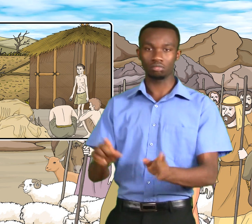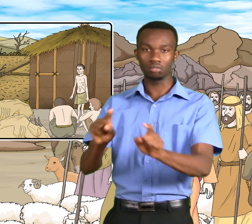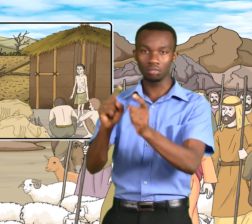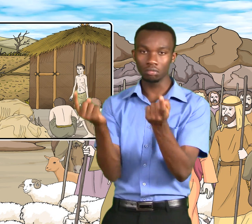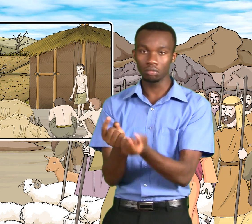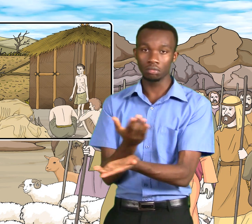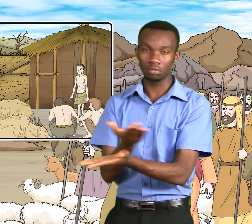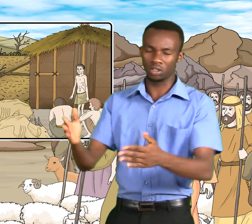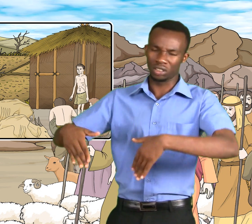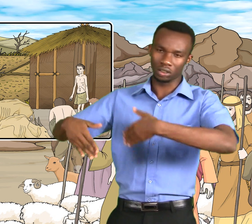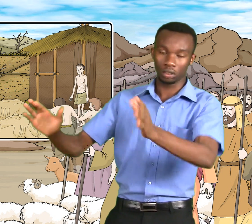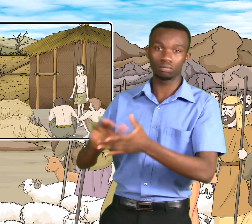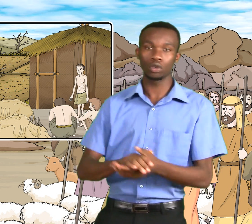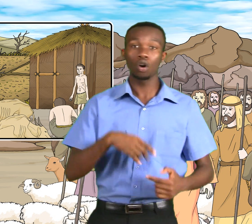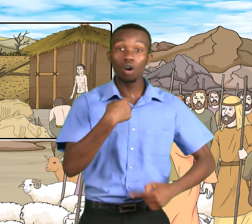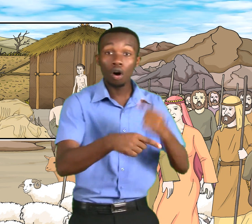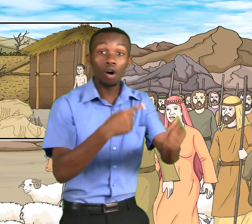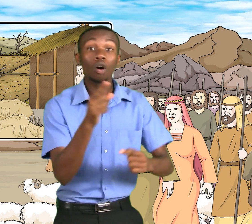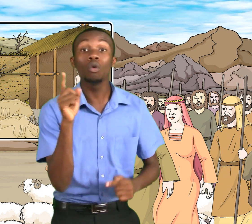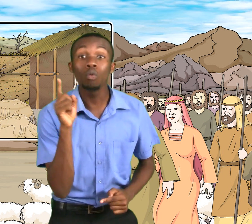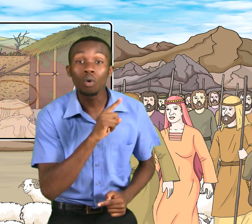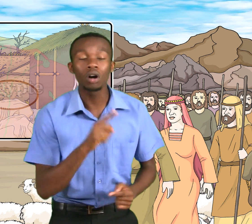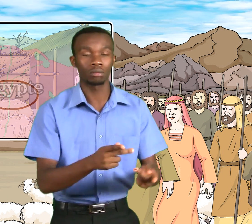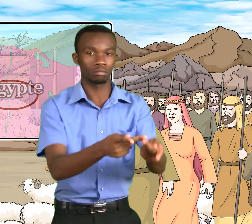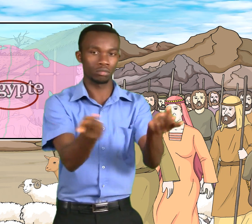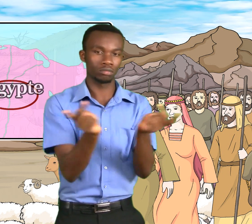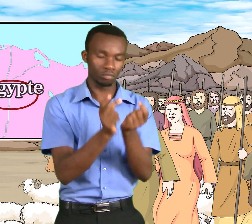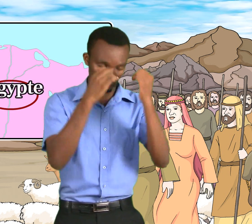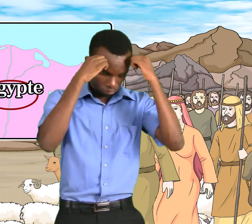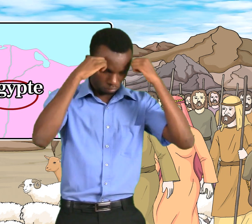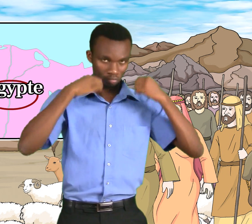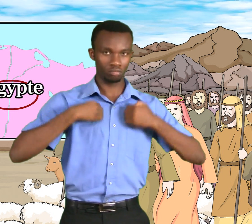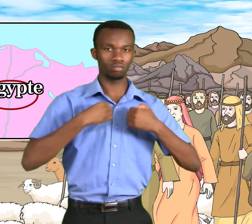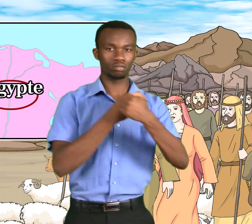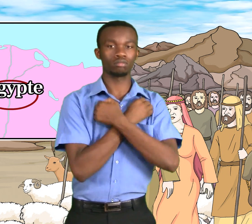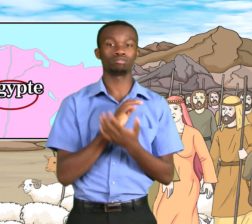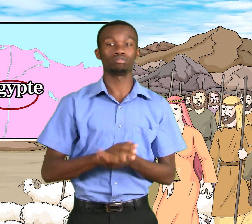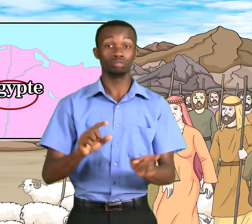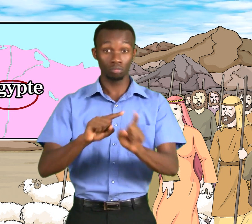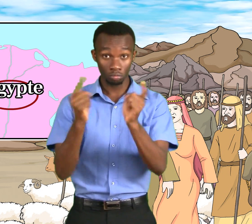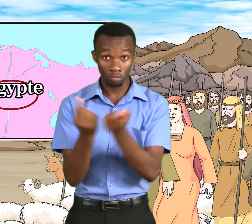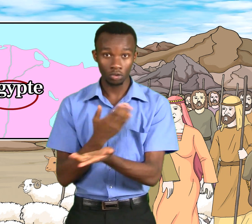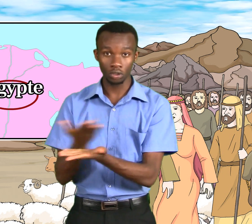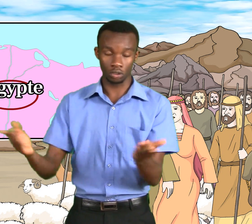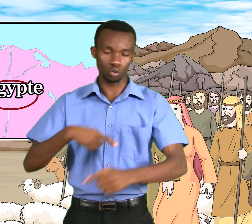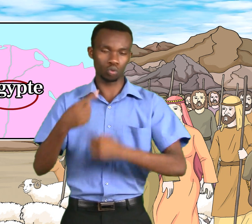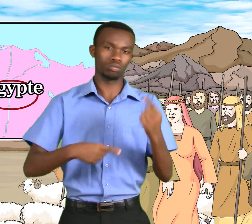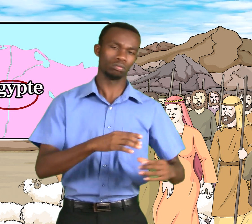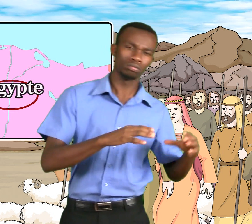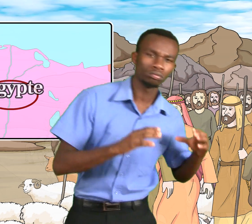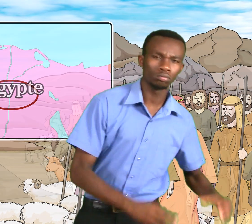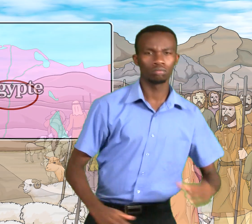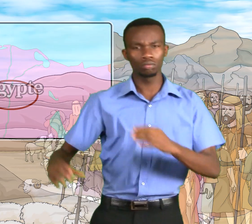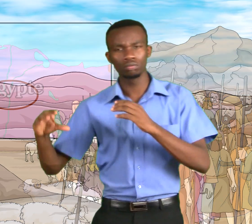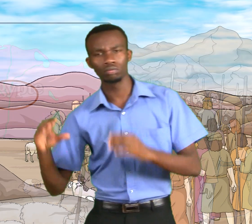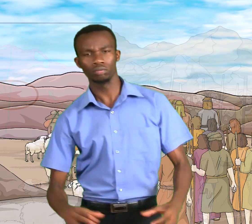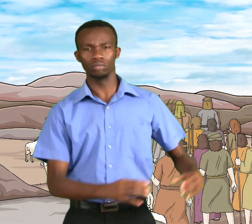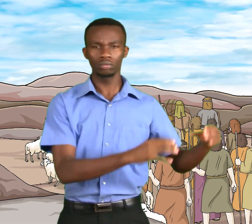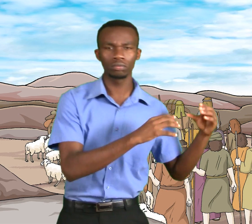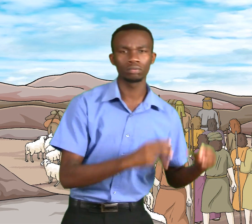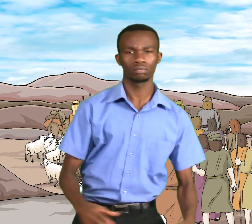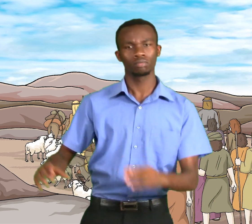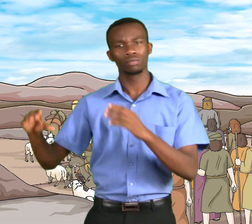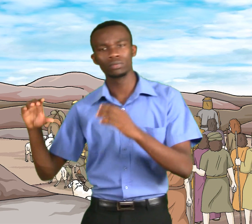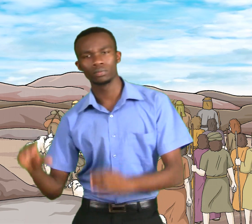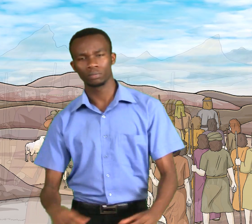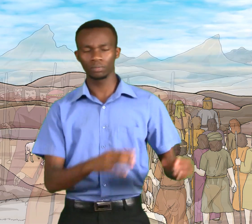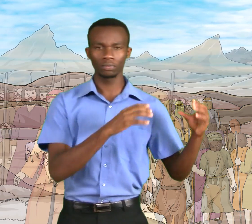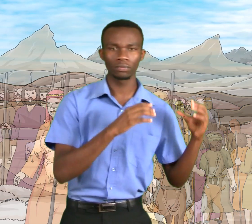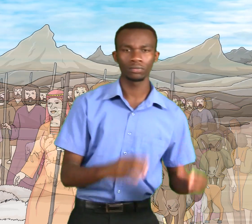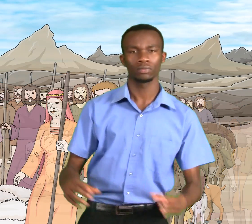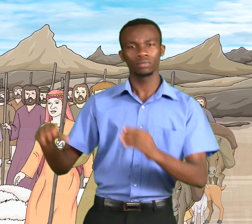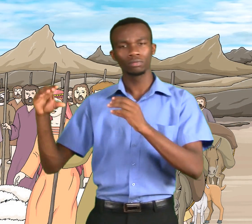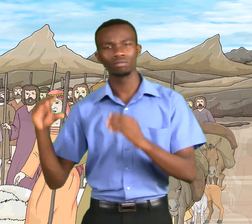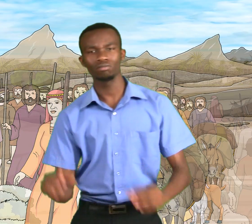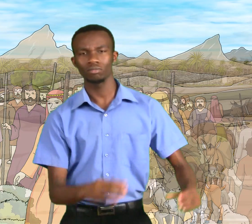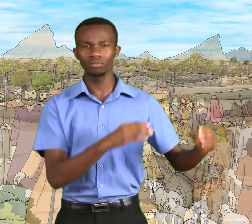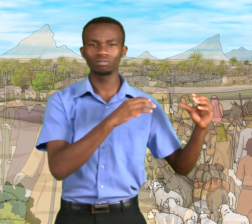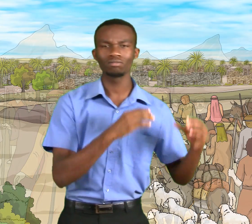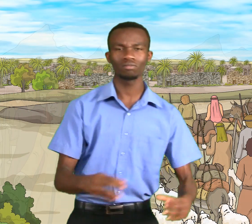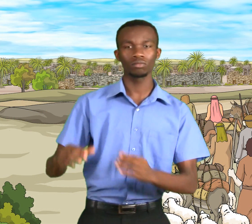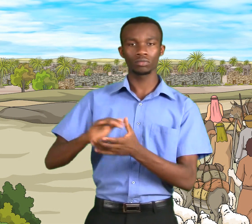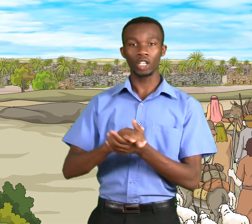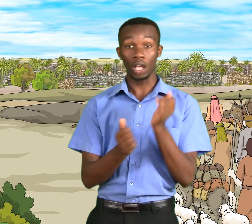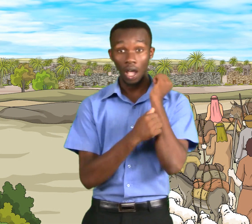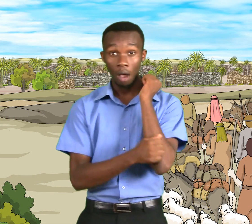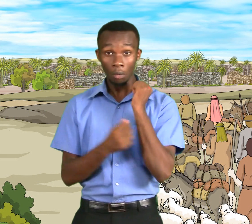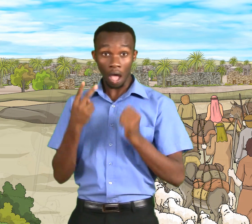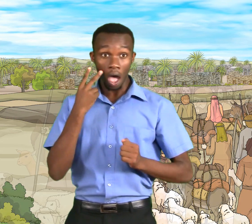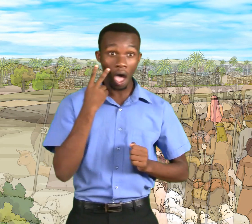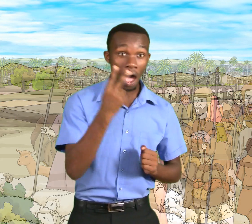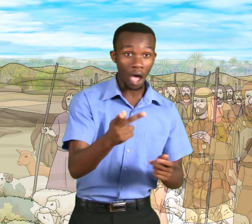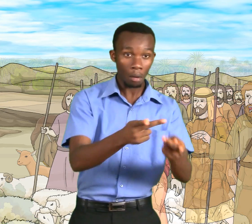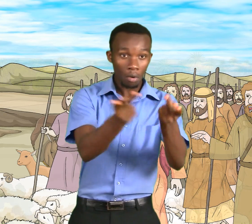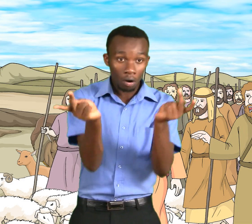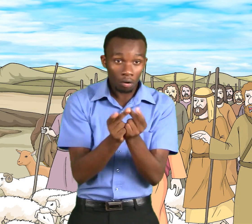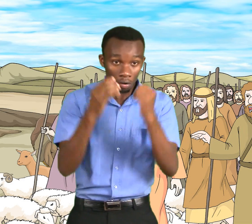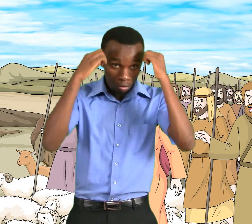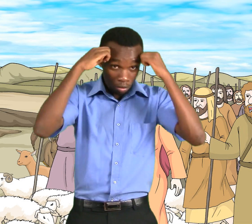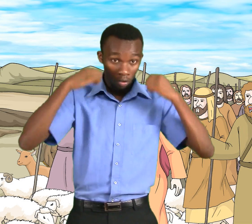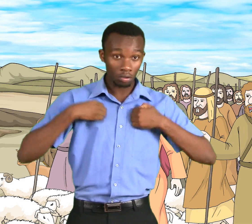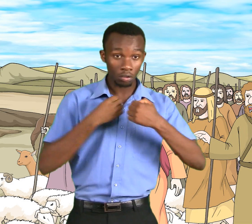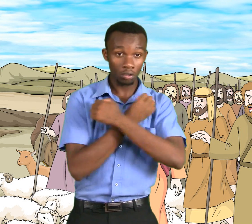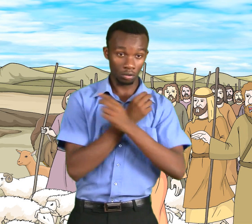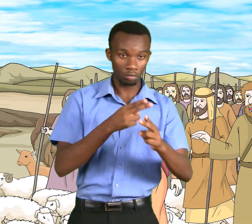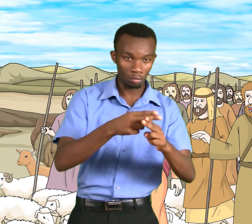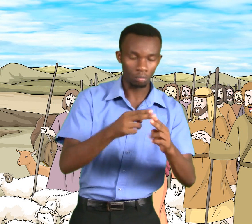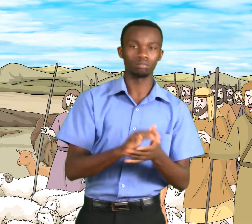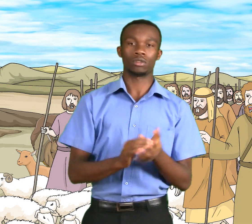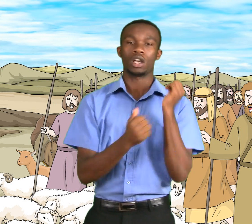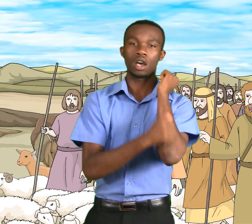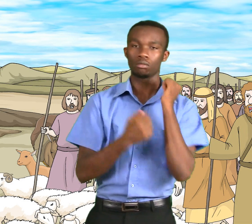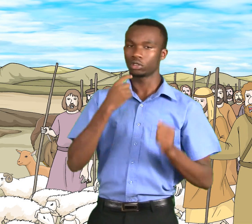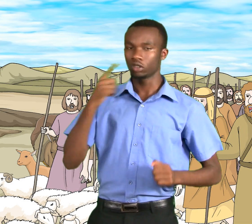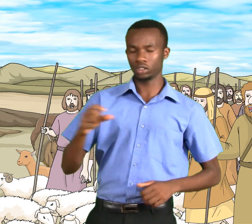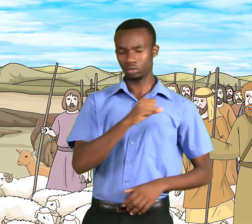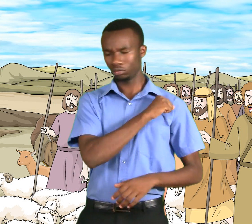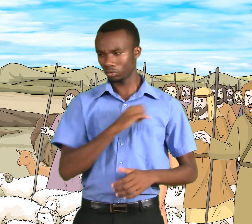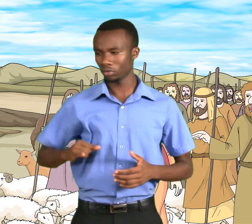So Abram went down to Egypt to live there for a while because the famine was severe.